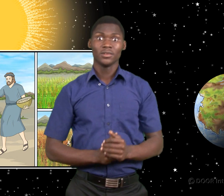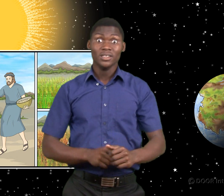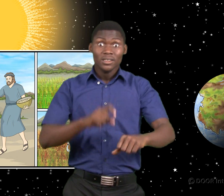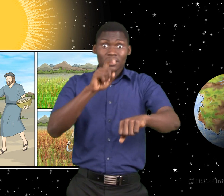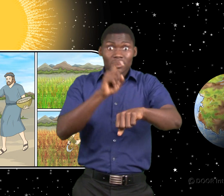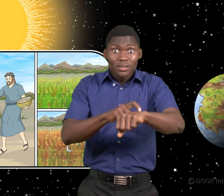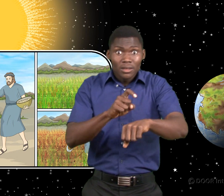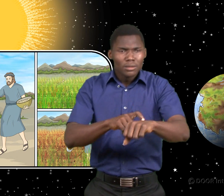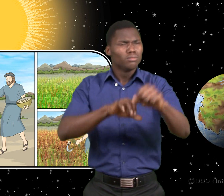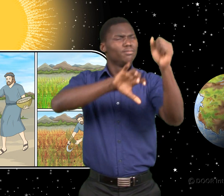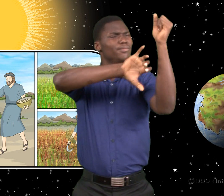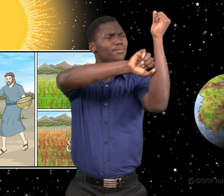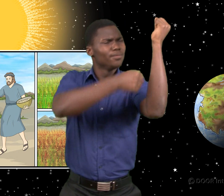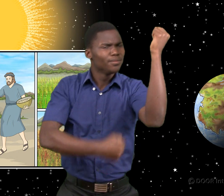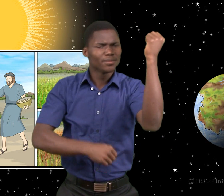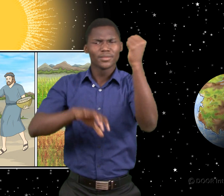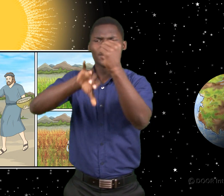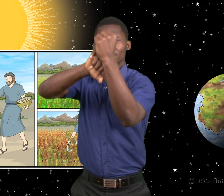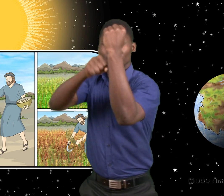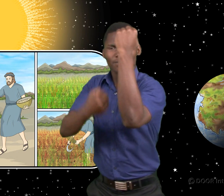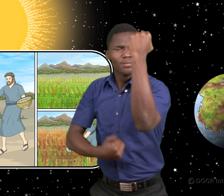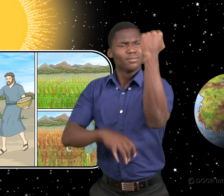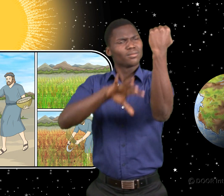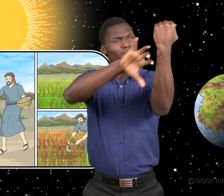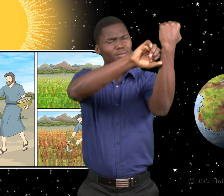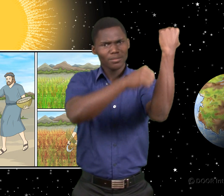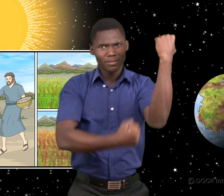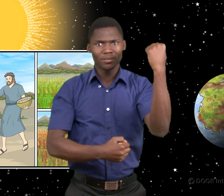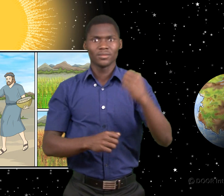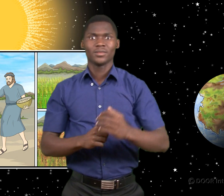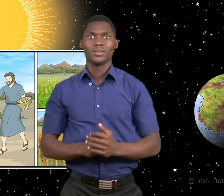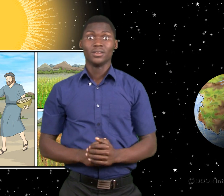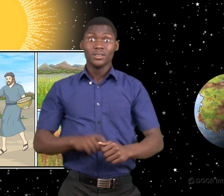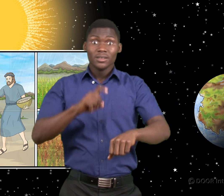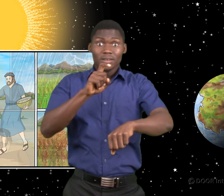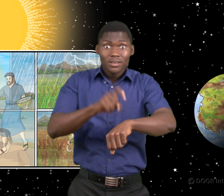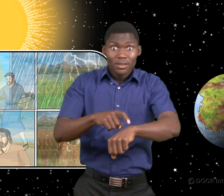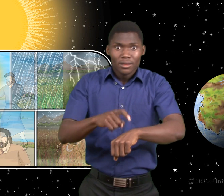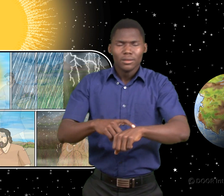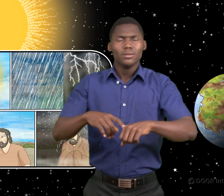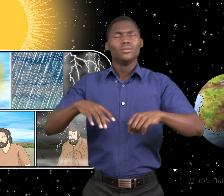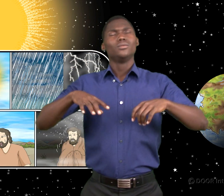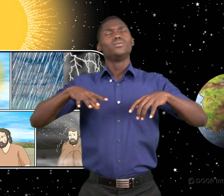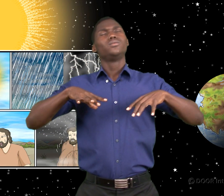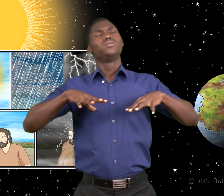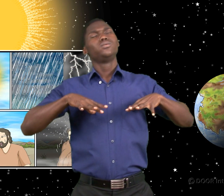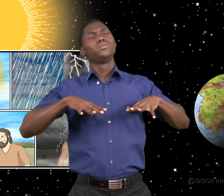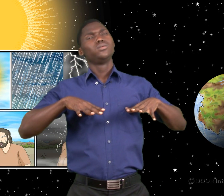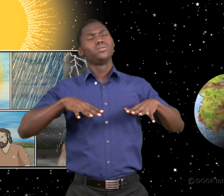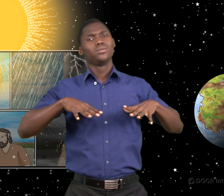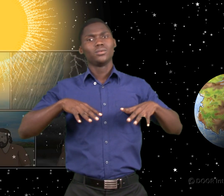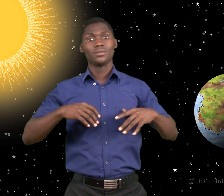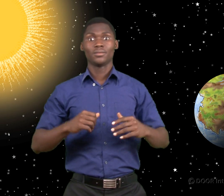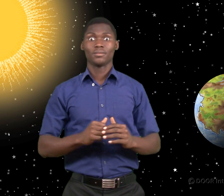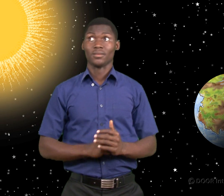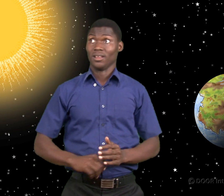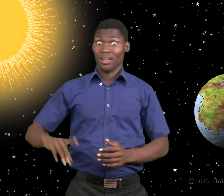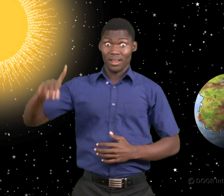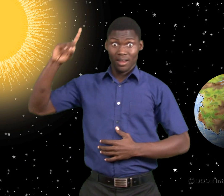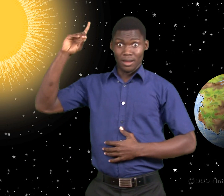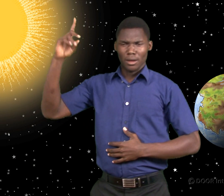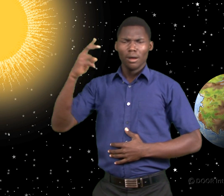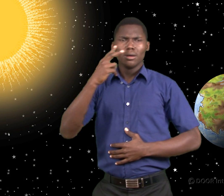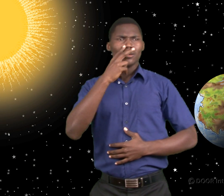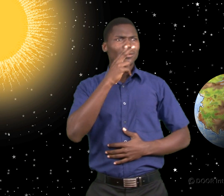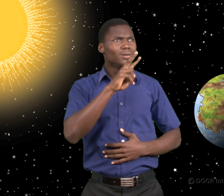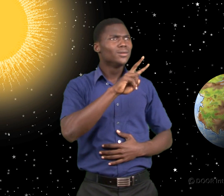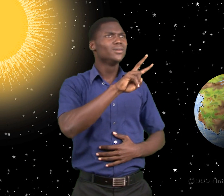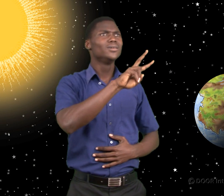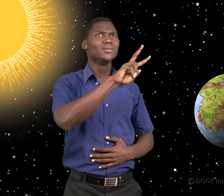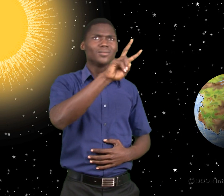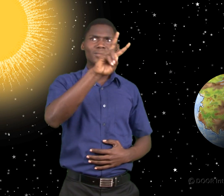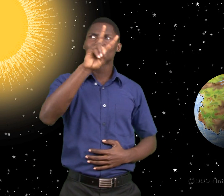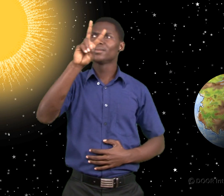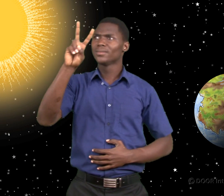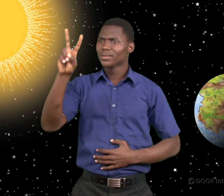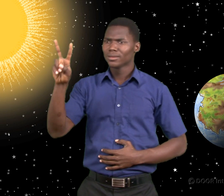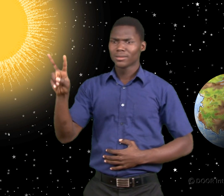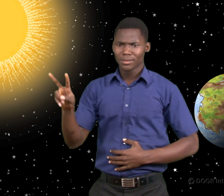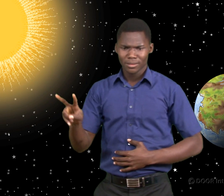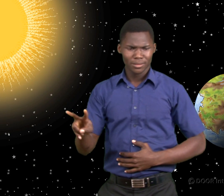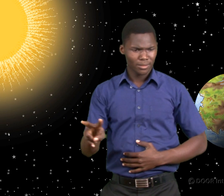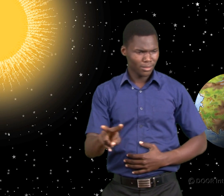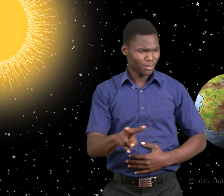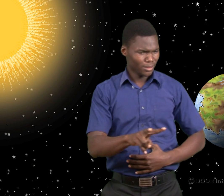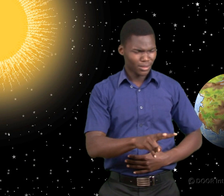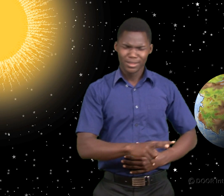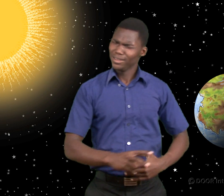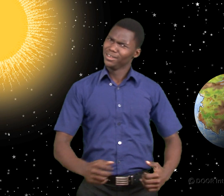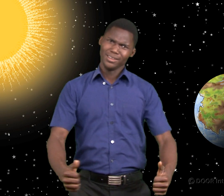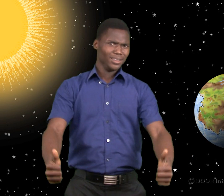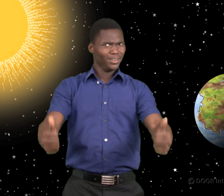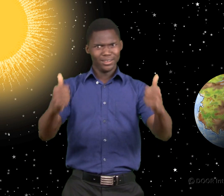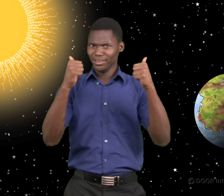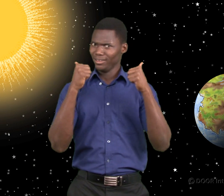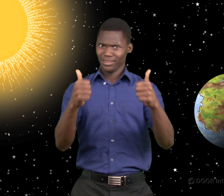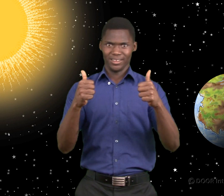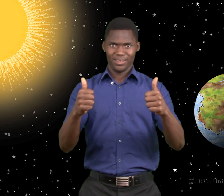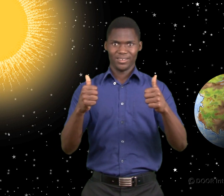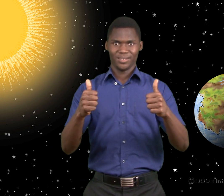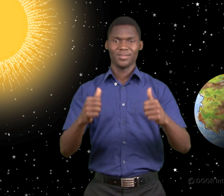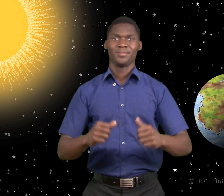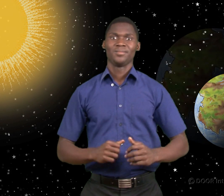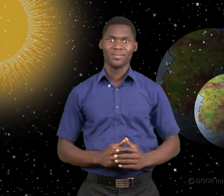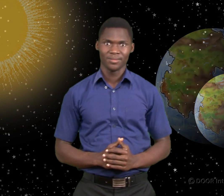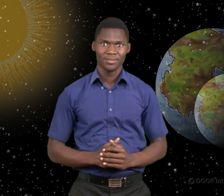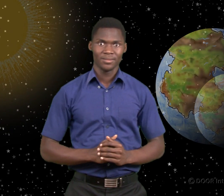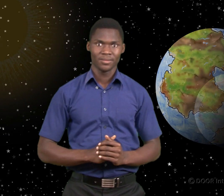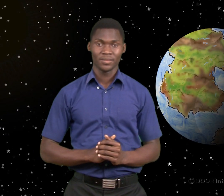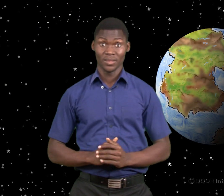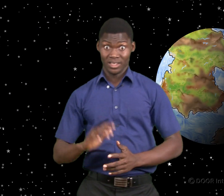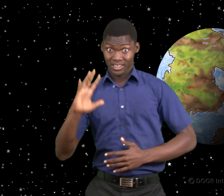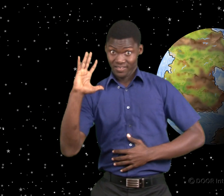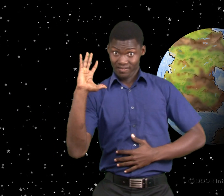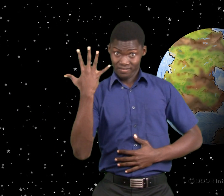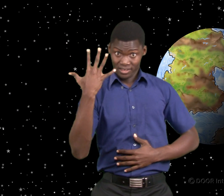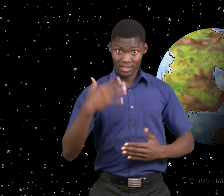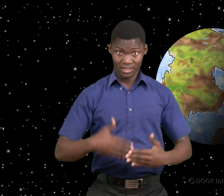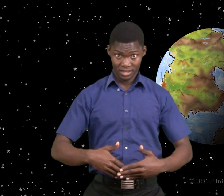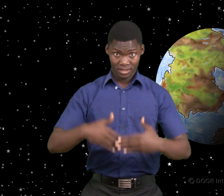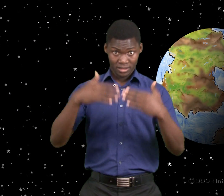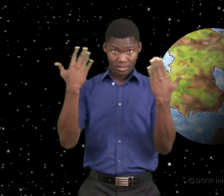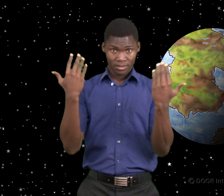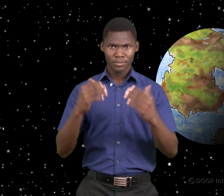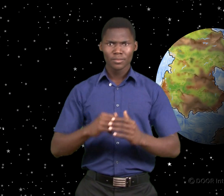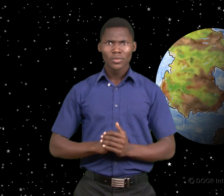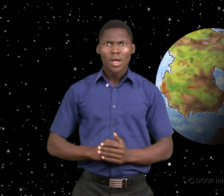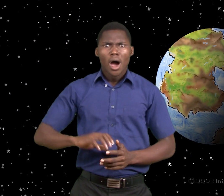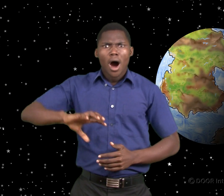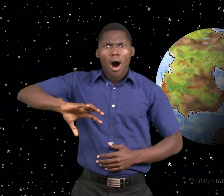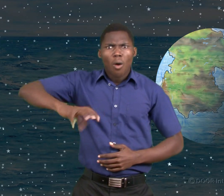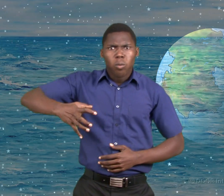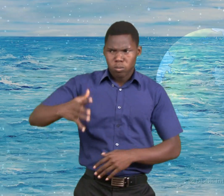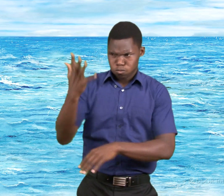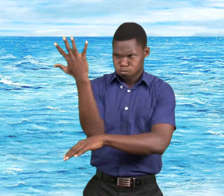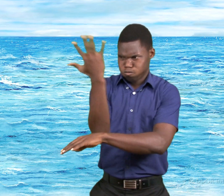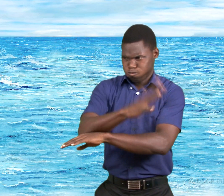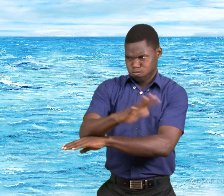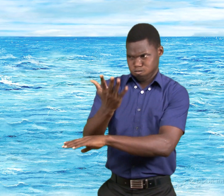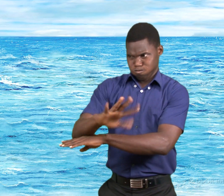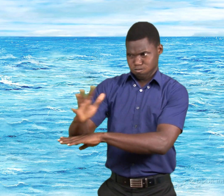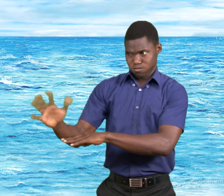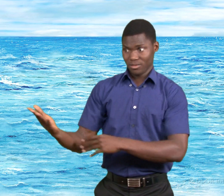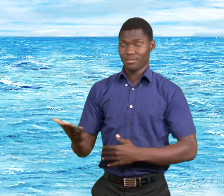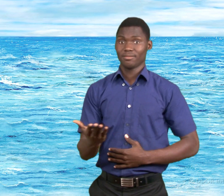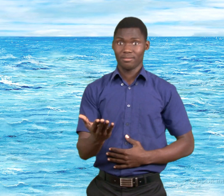And God saw that it was good. And there was evening, and there was morning—the fourth day.